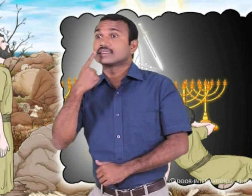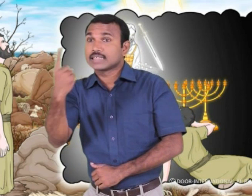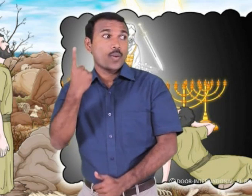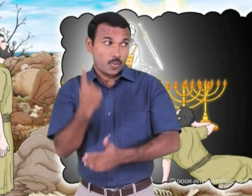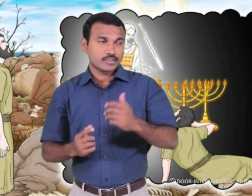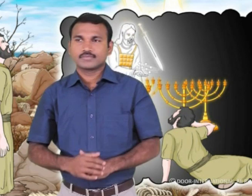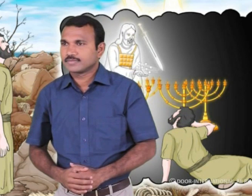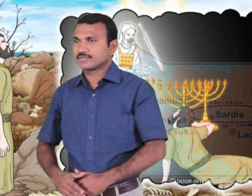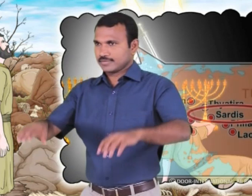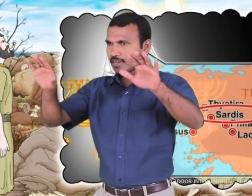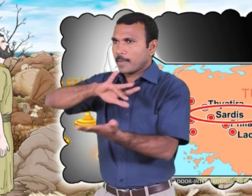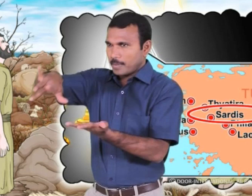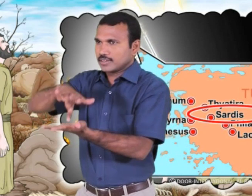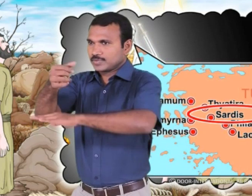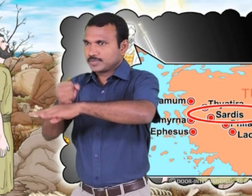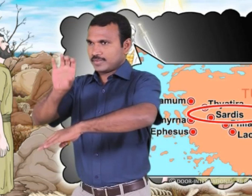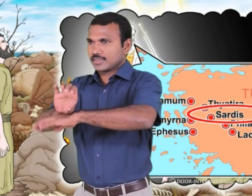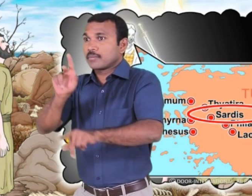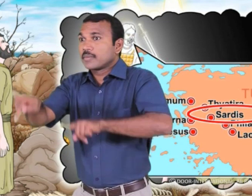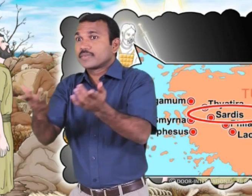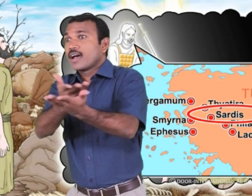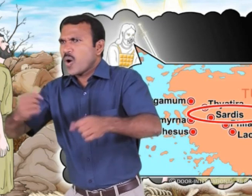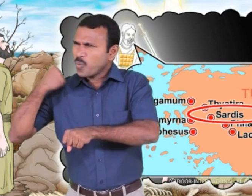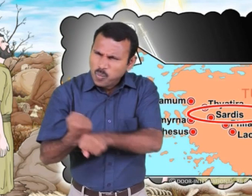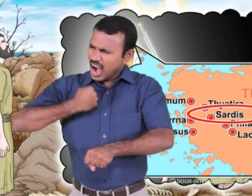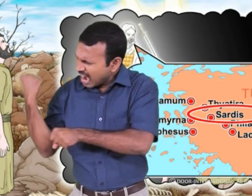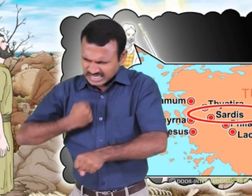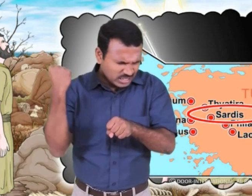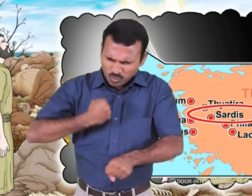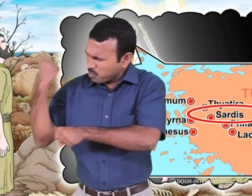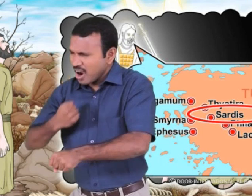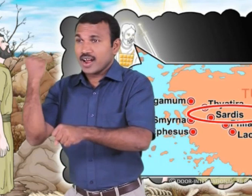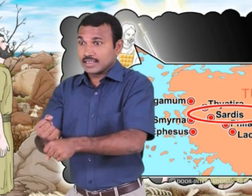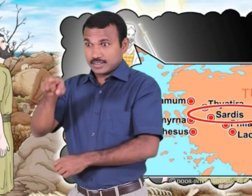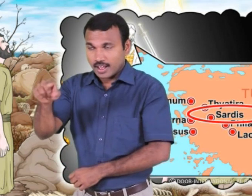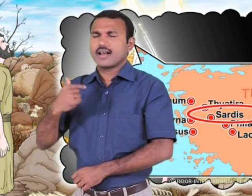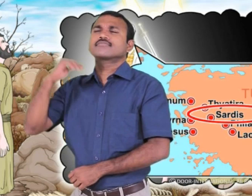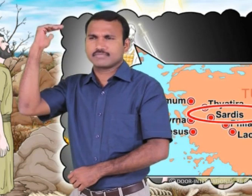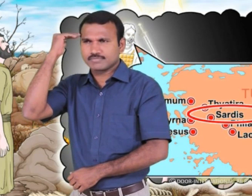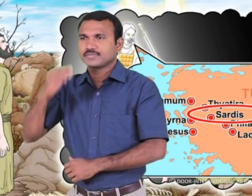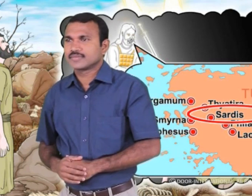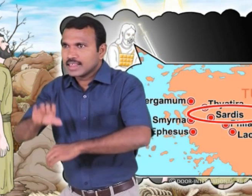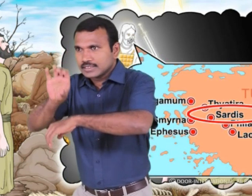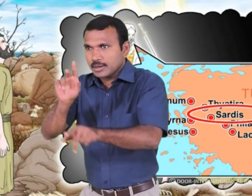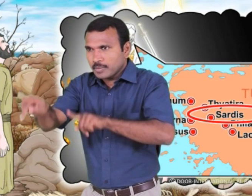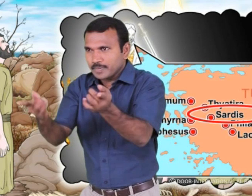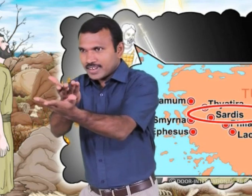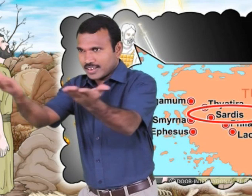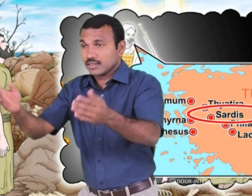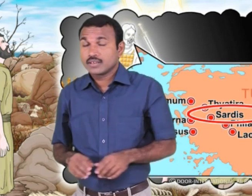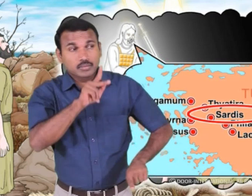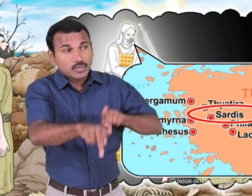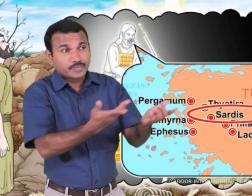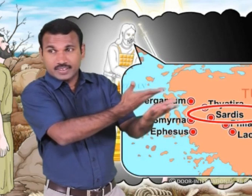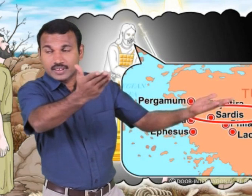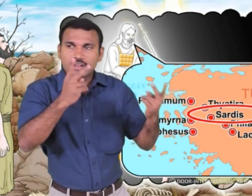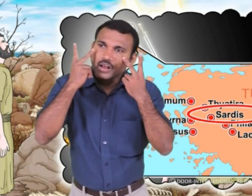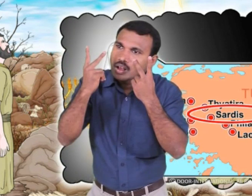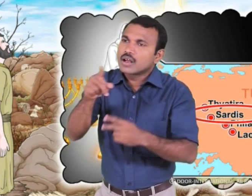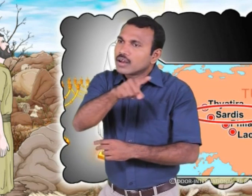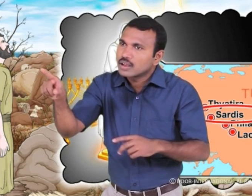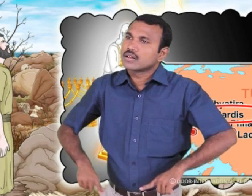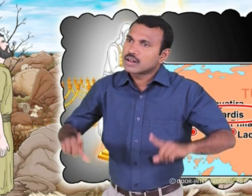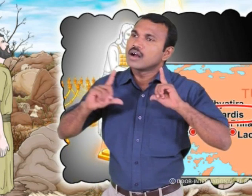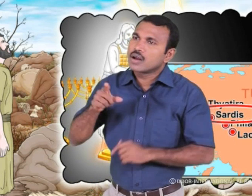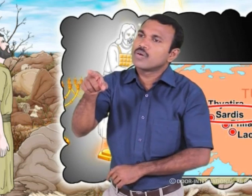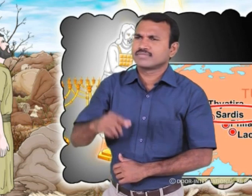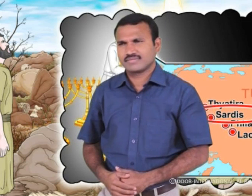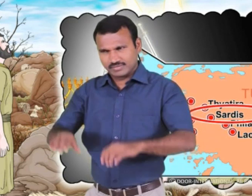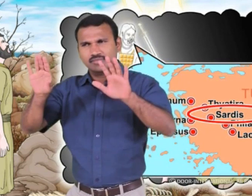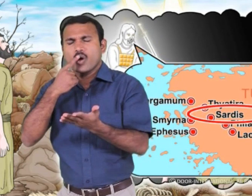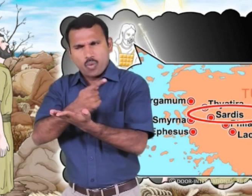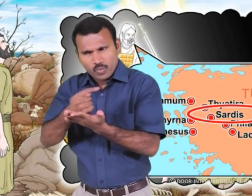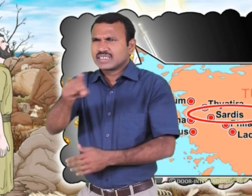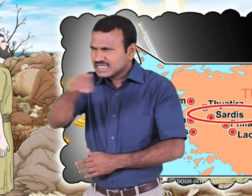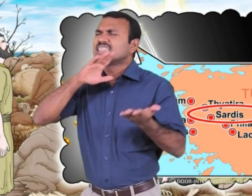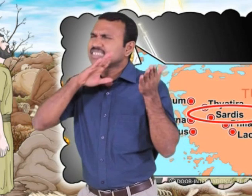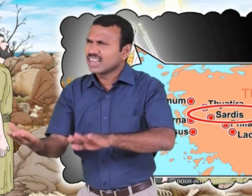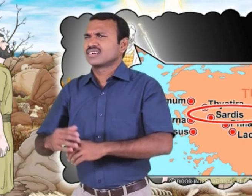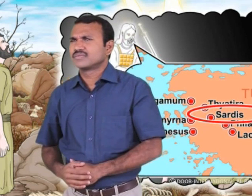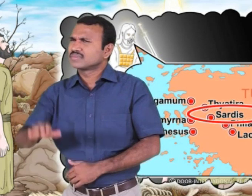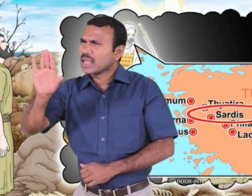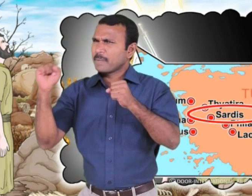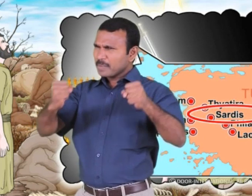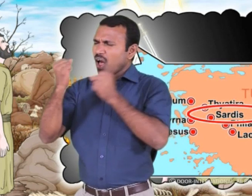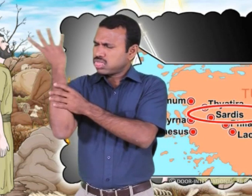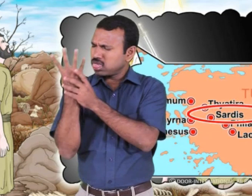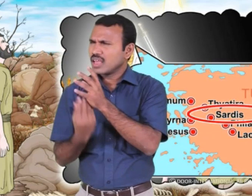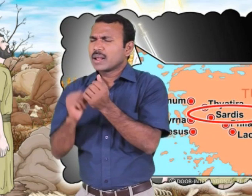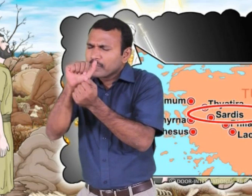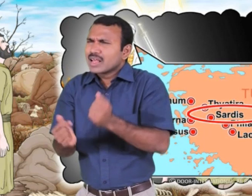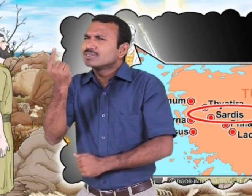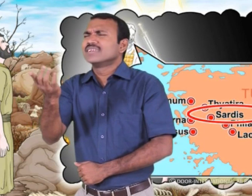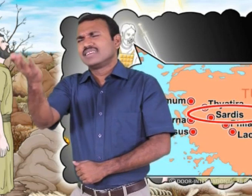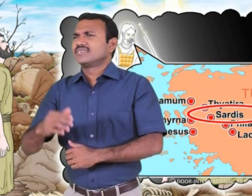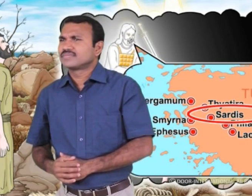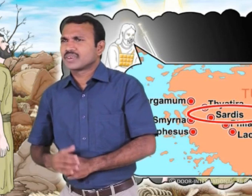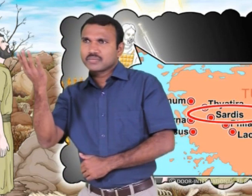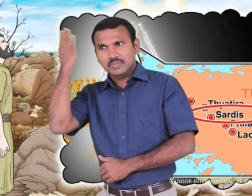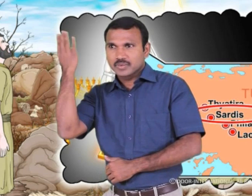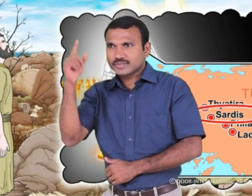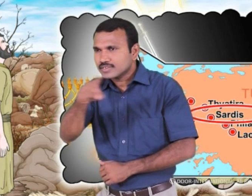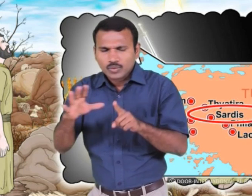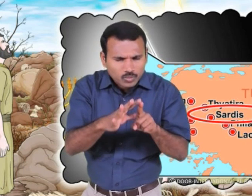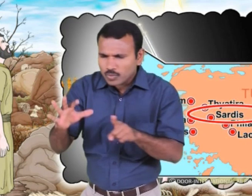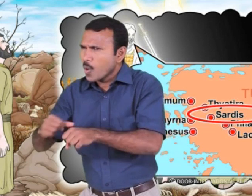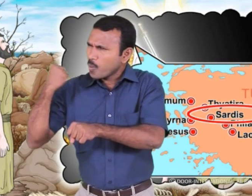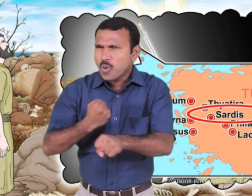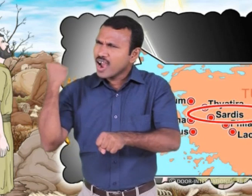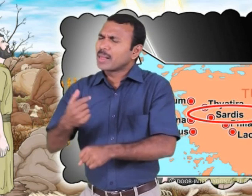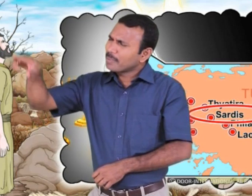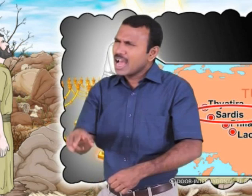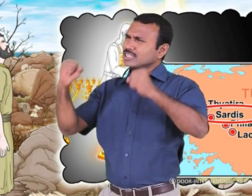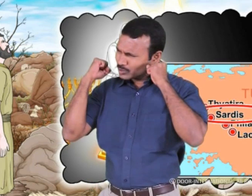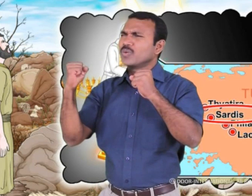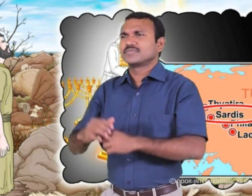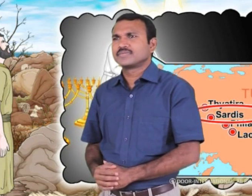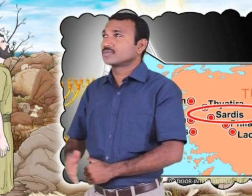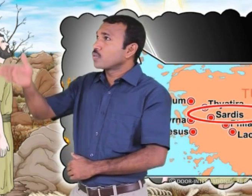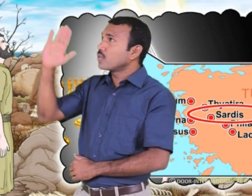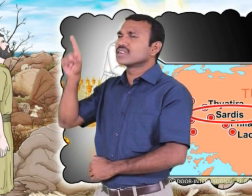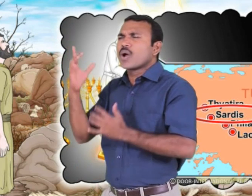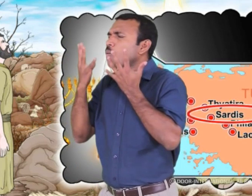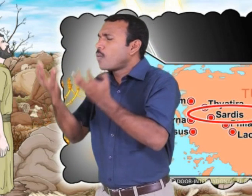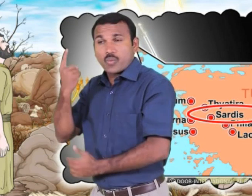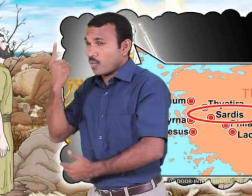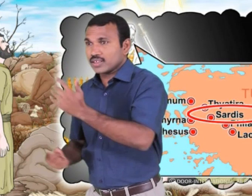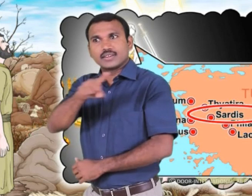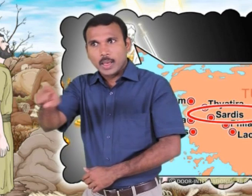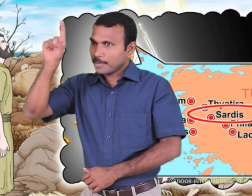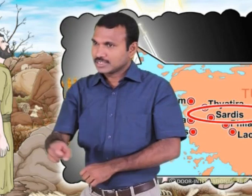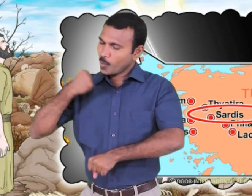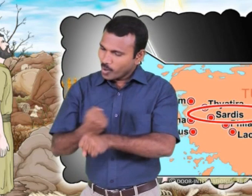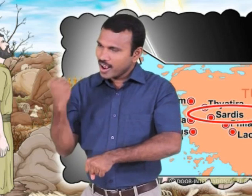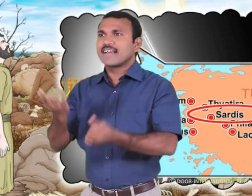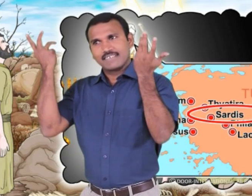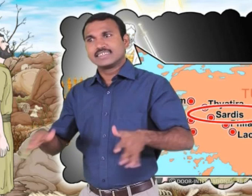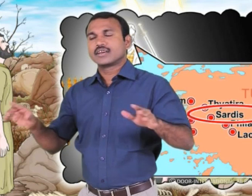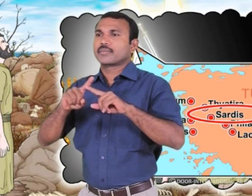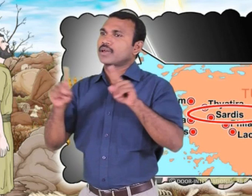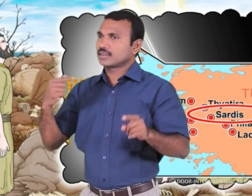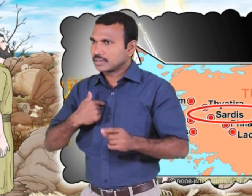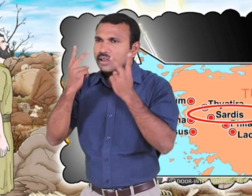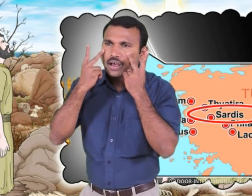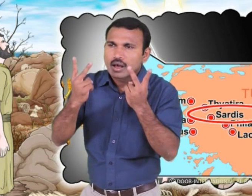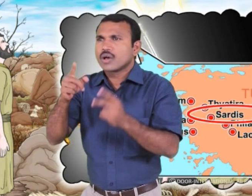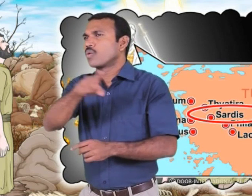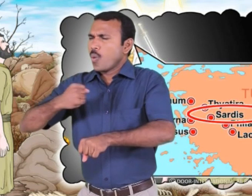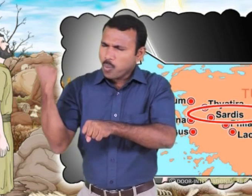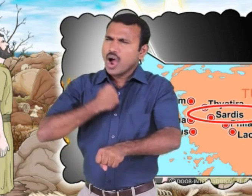you have a reputation for being alive, yet you are dead. Wake up and strengthen what remains, which was about to die;